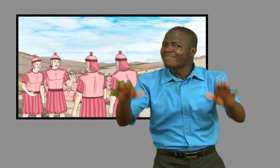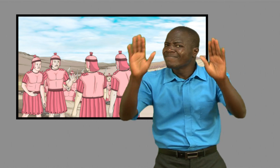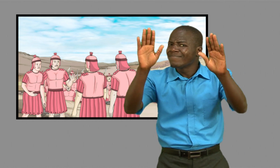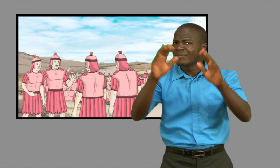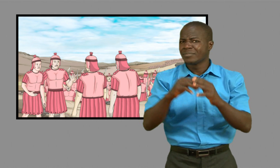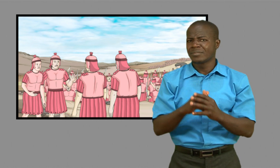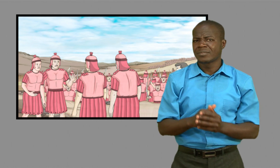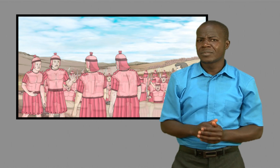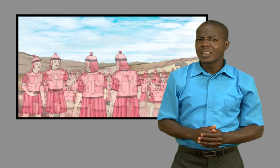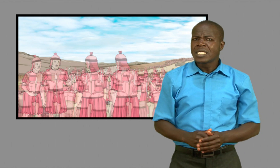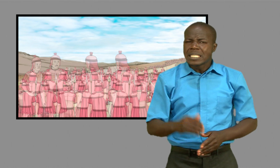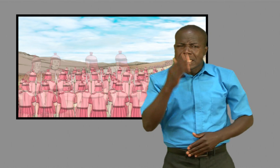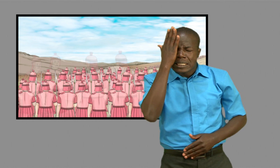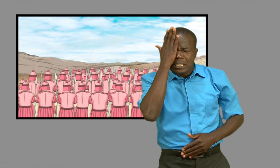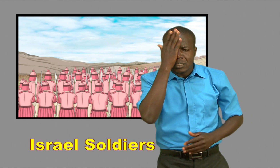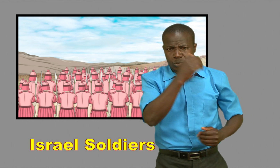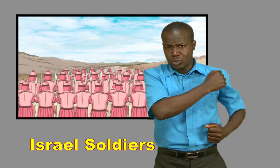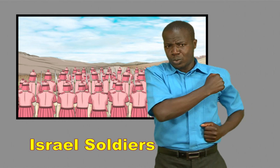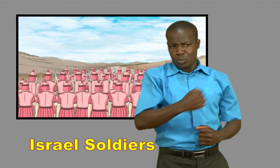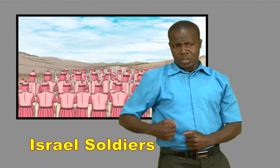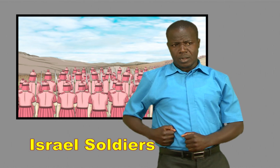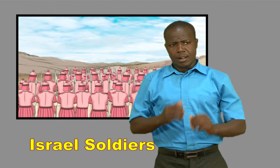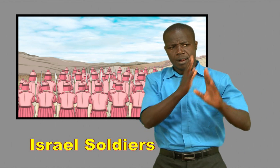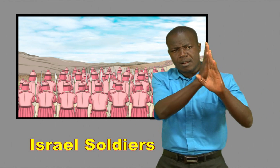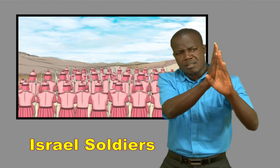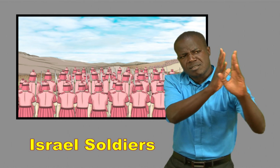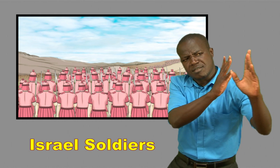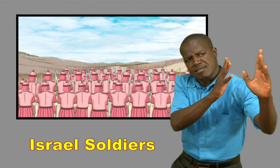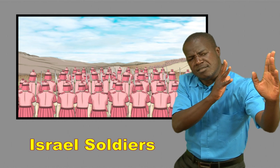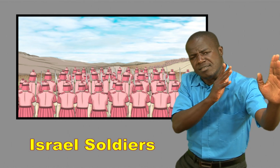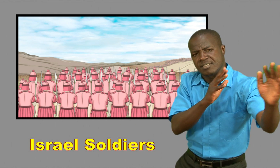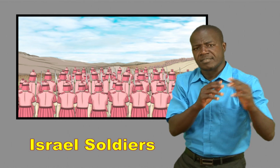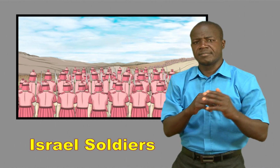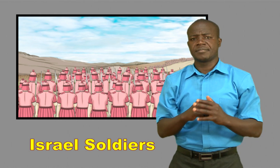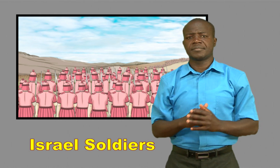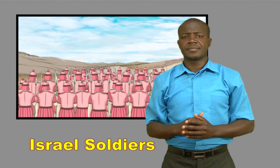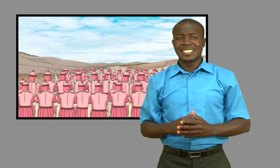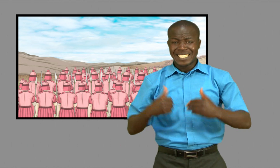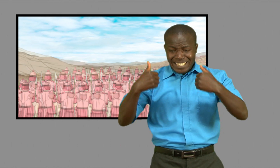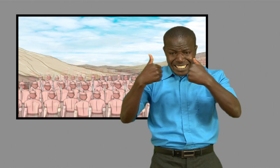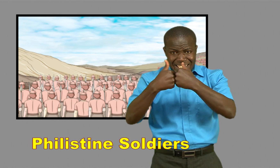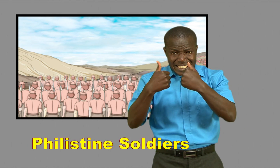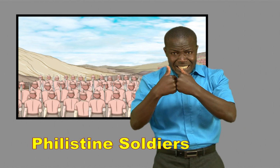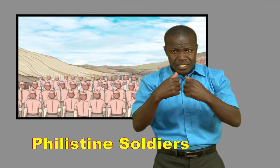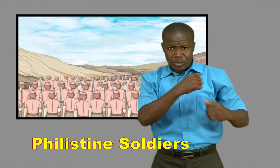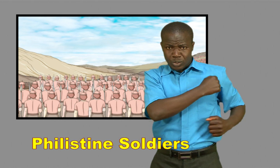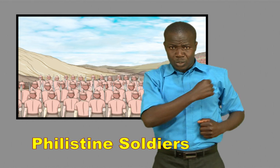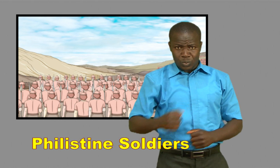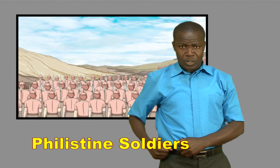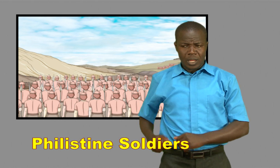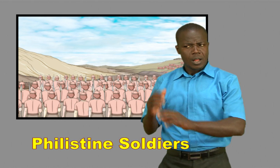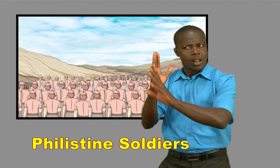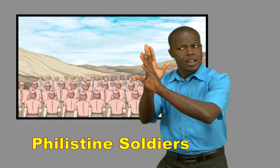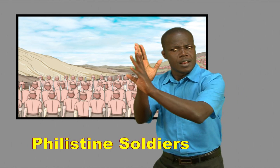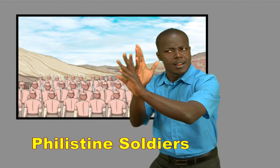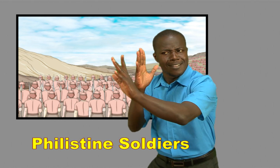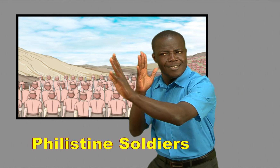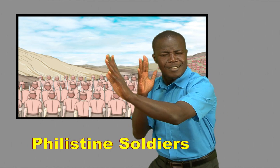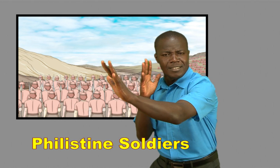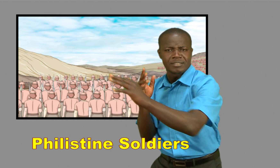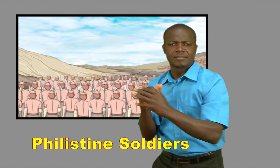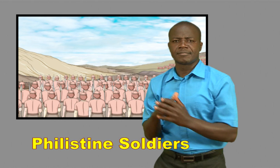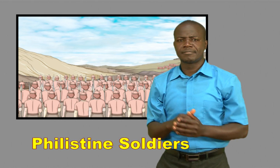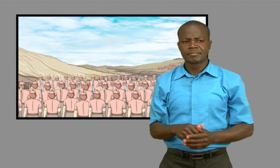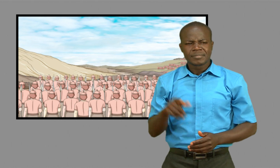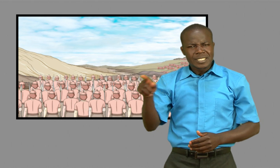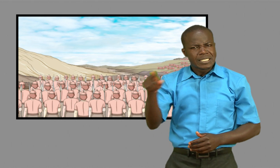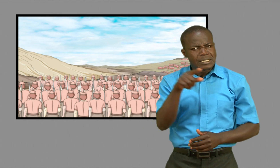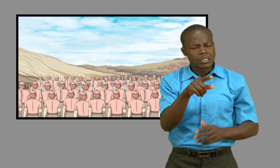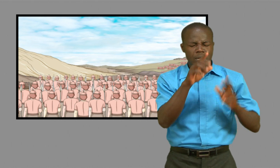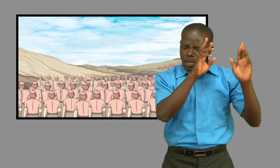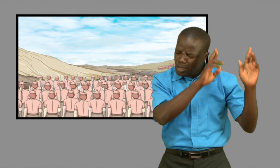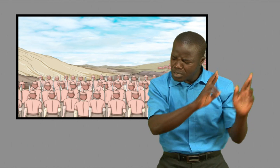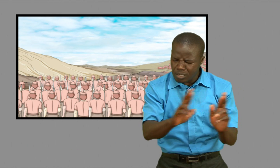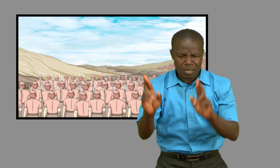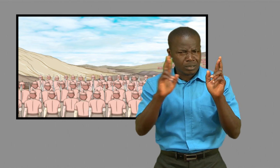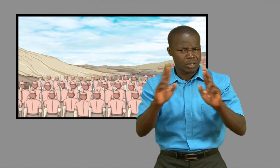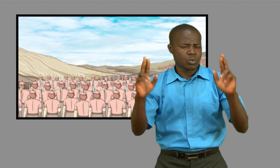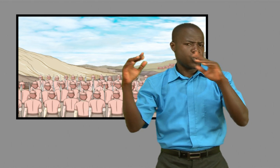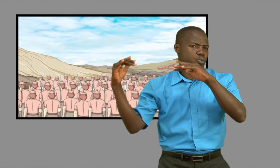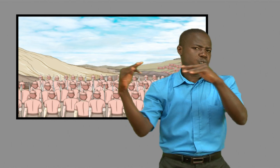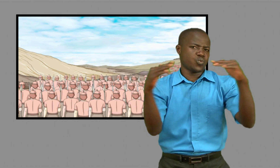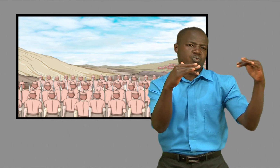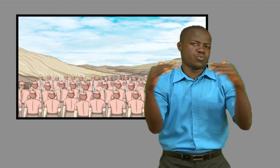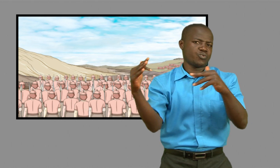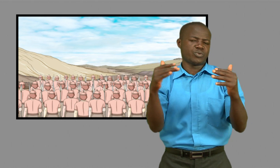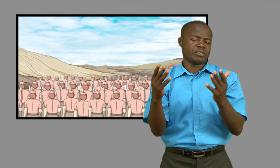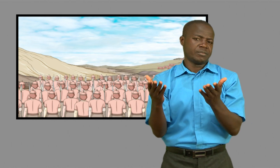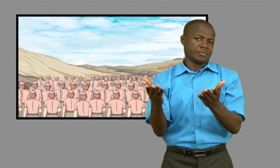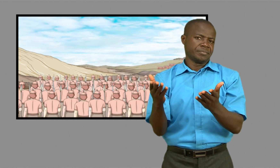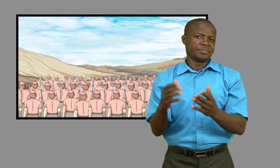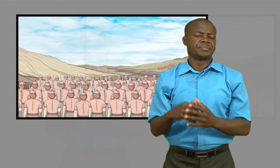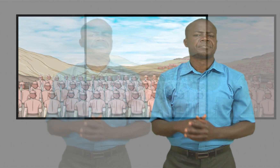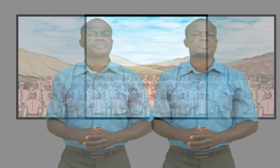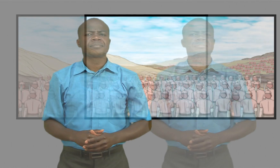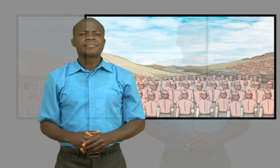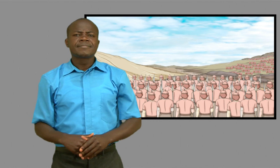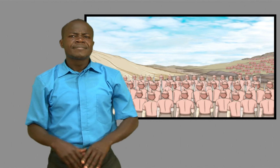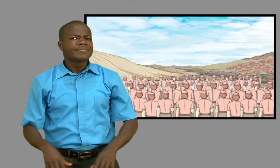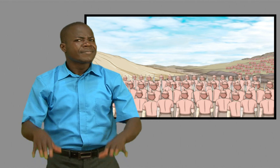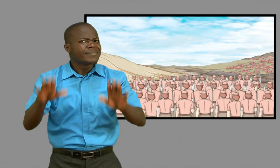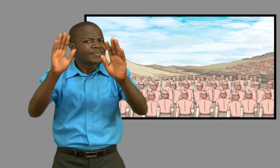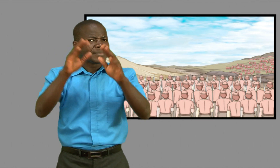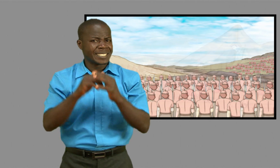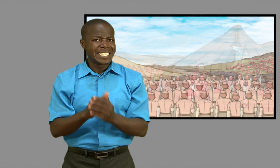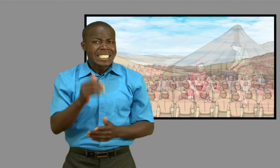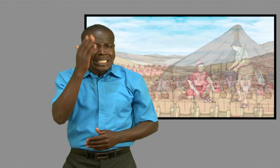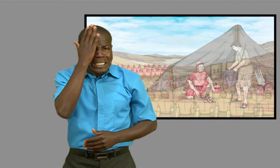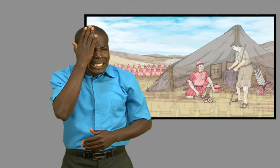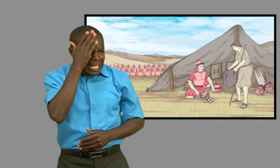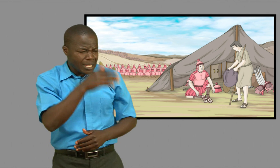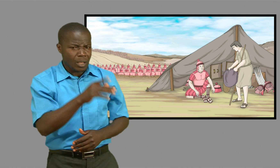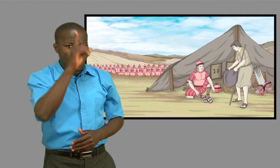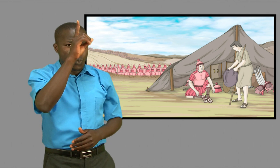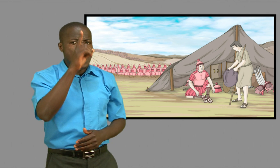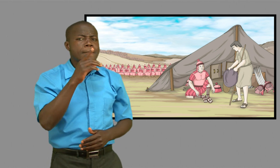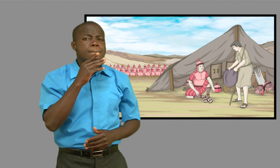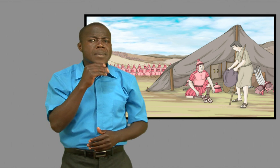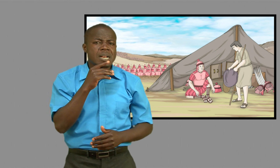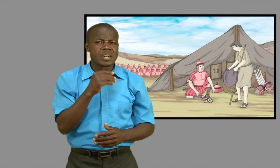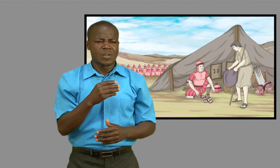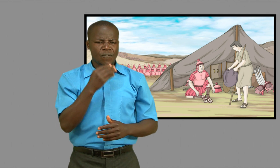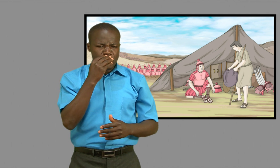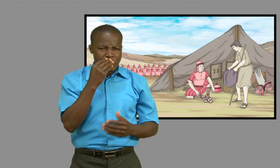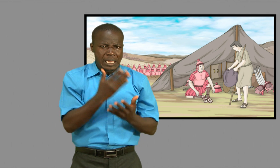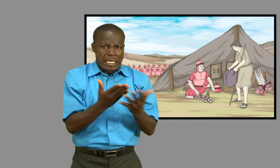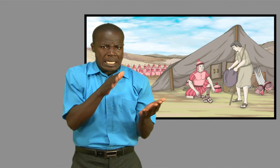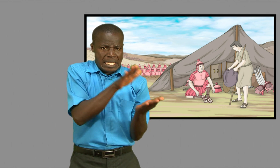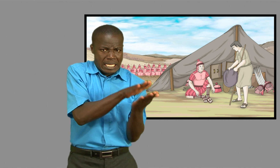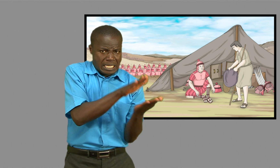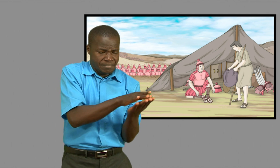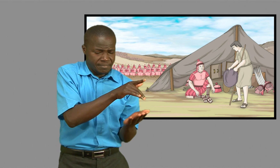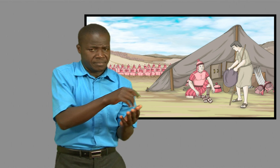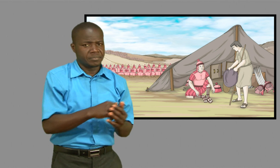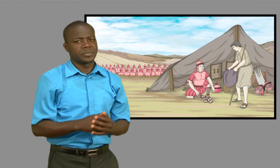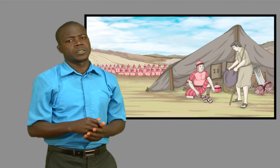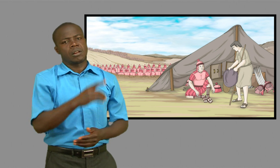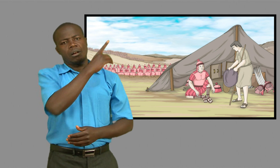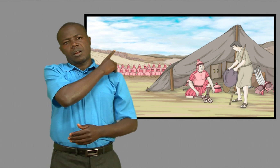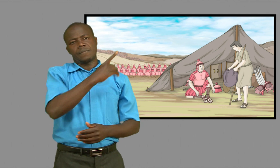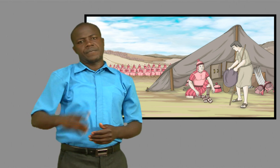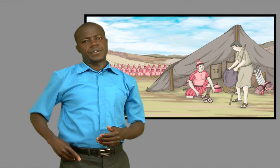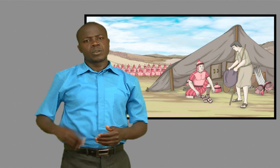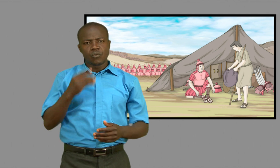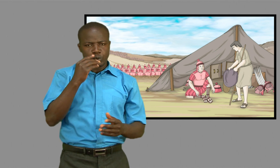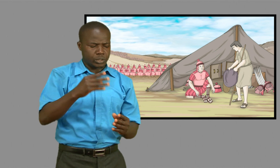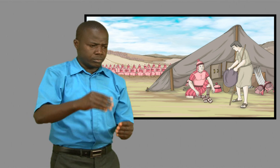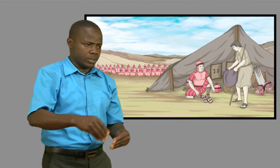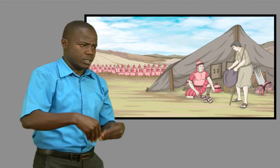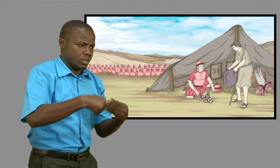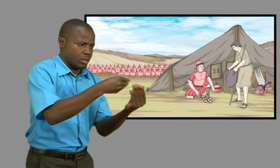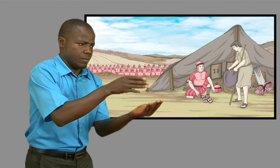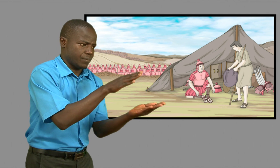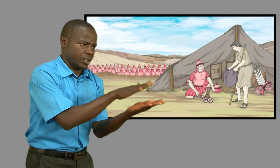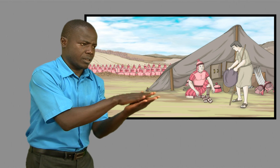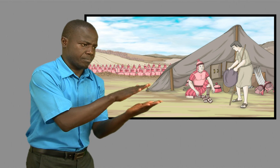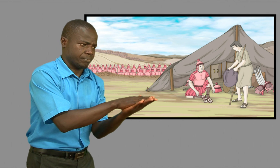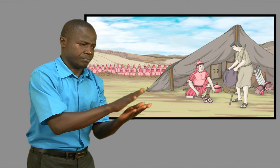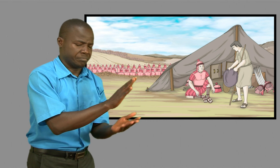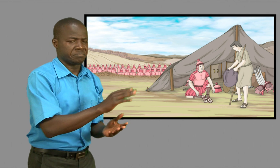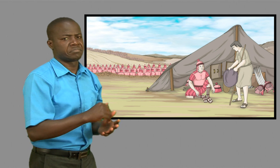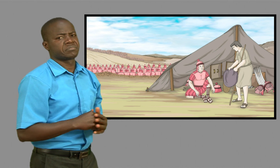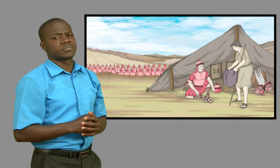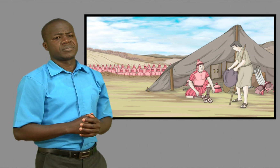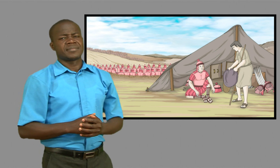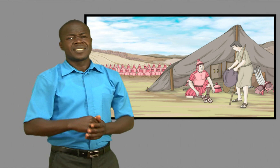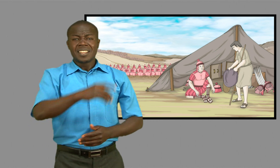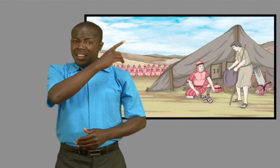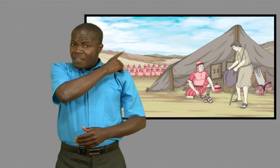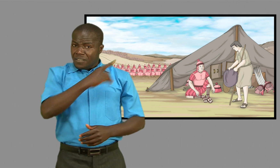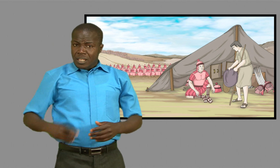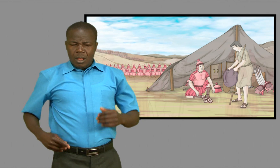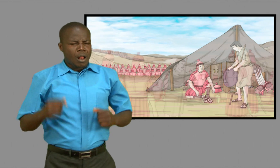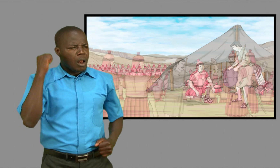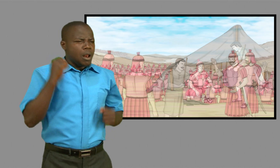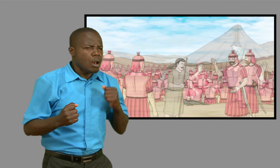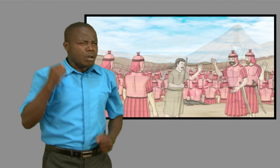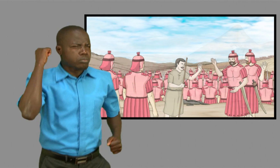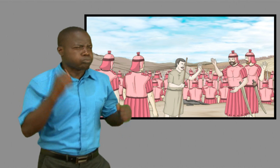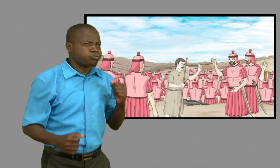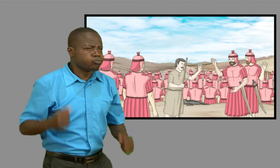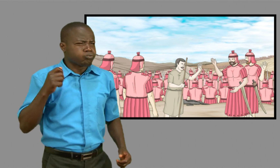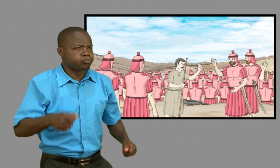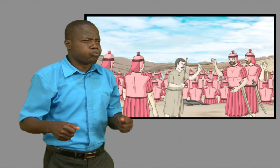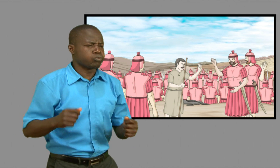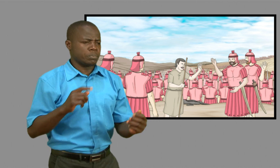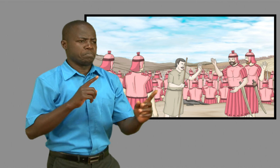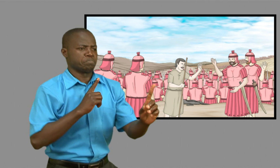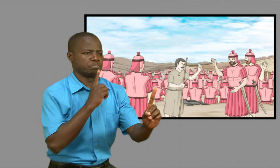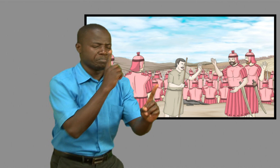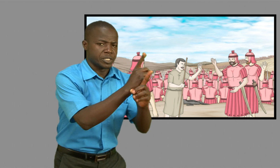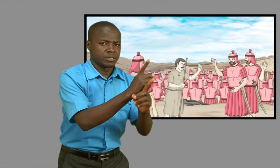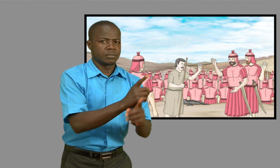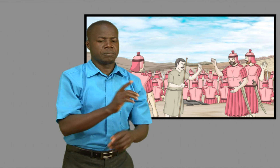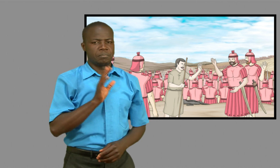And Israel and the Philistines arrayed in formation against each other. Then David left his supplies in the care of the quartermaster and ran to the battle line.